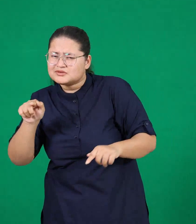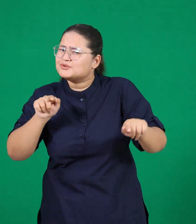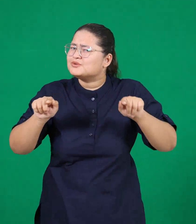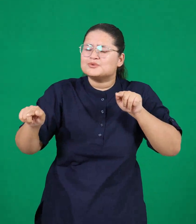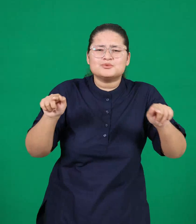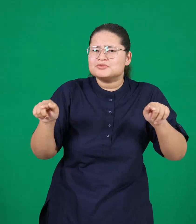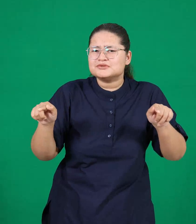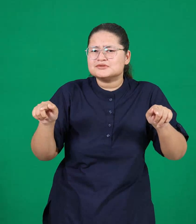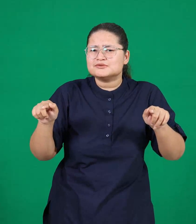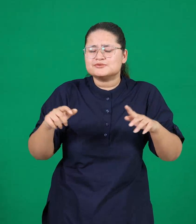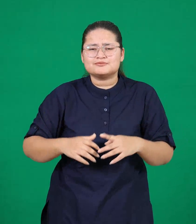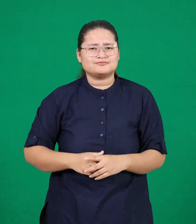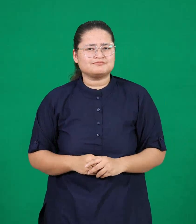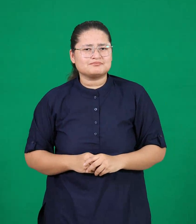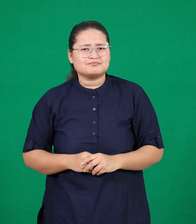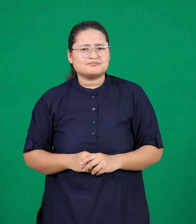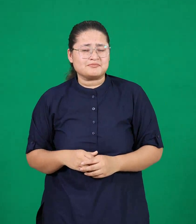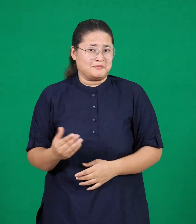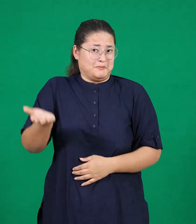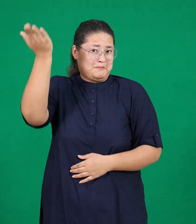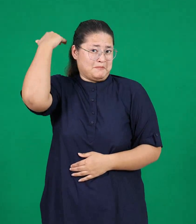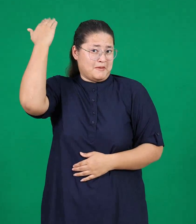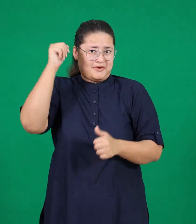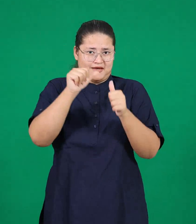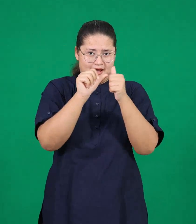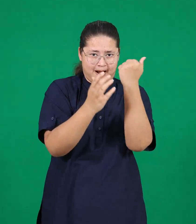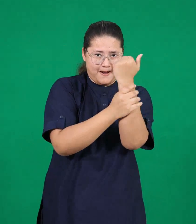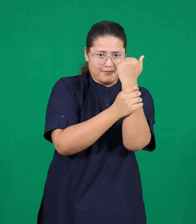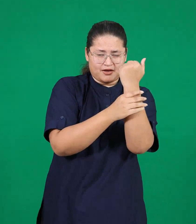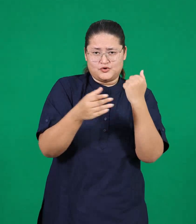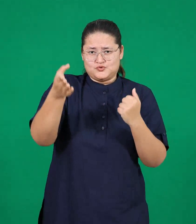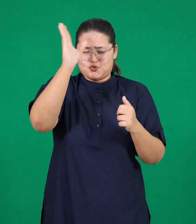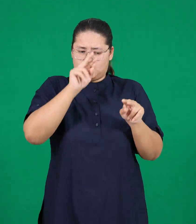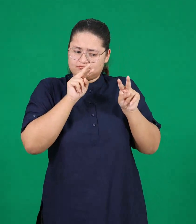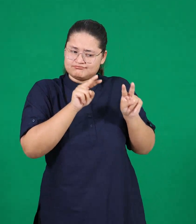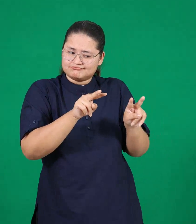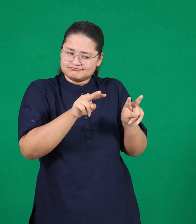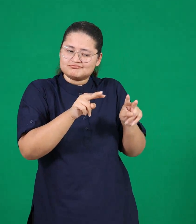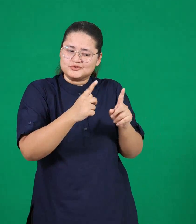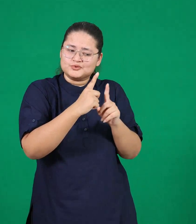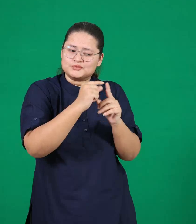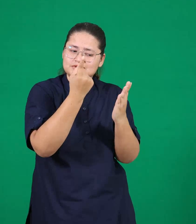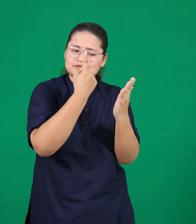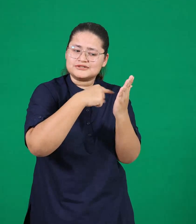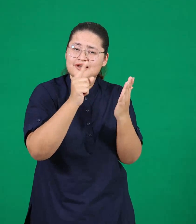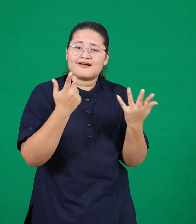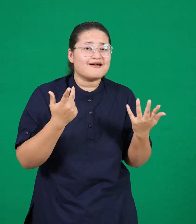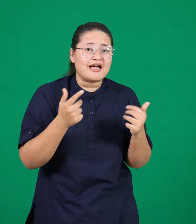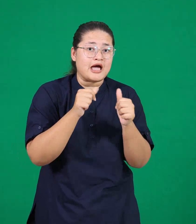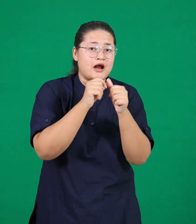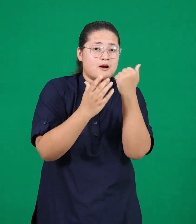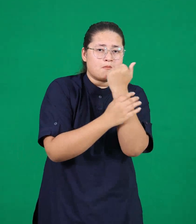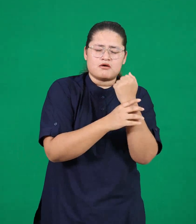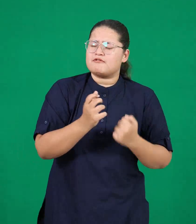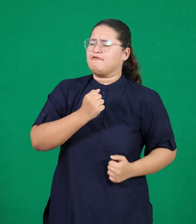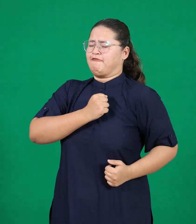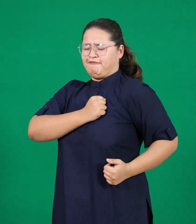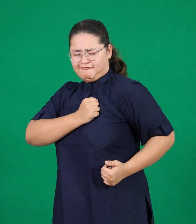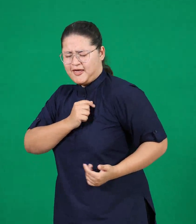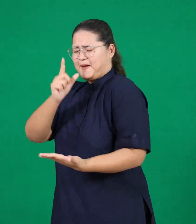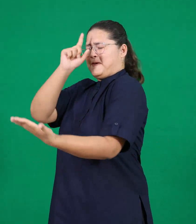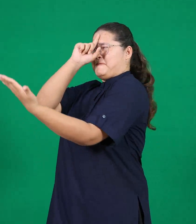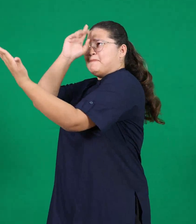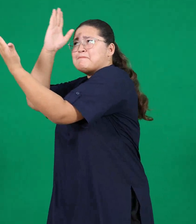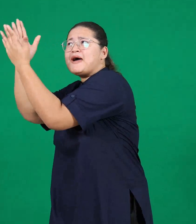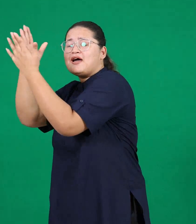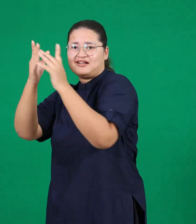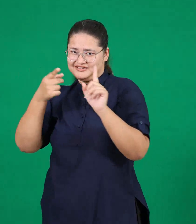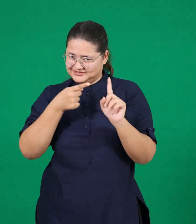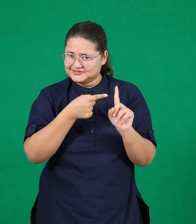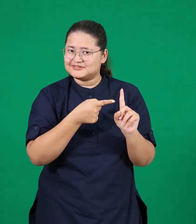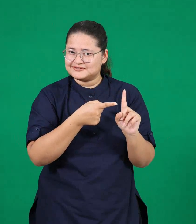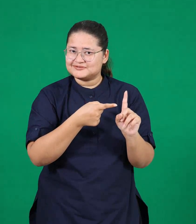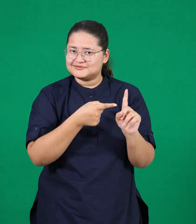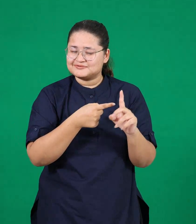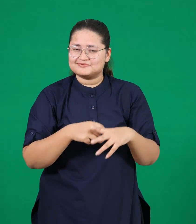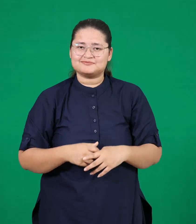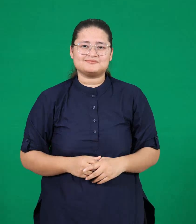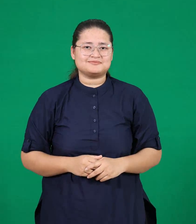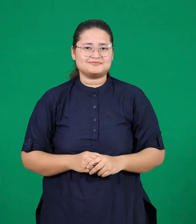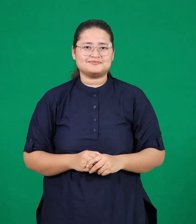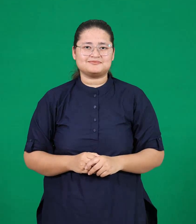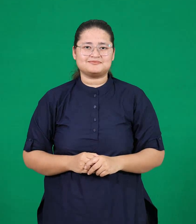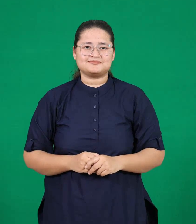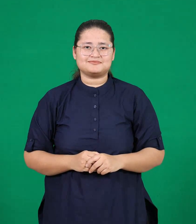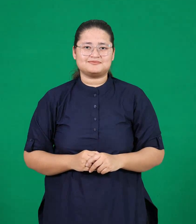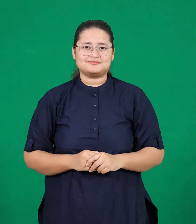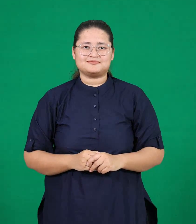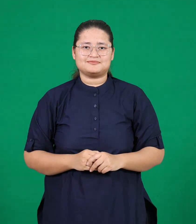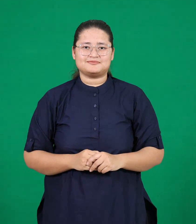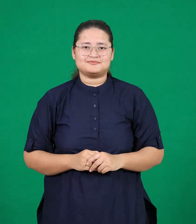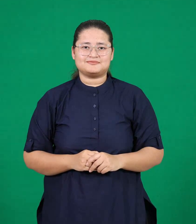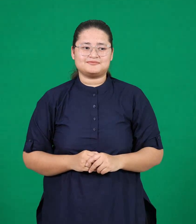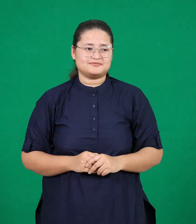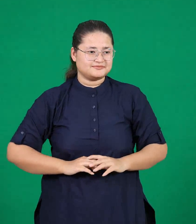So also, "Abraham believed God, and it was credited to him as righteousness."